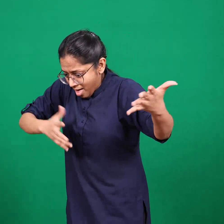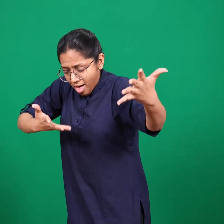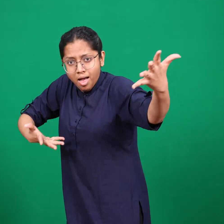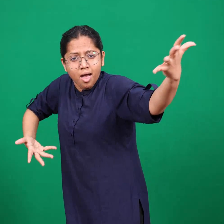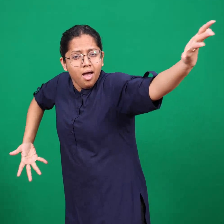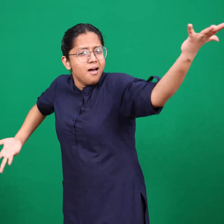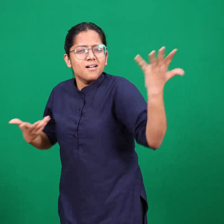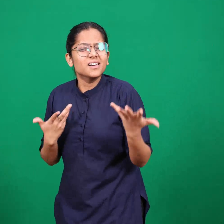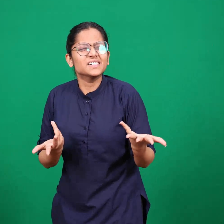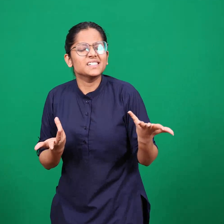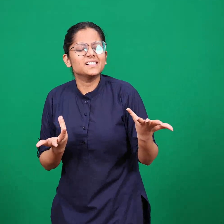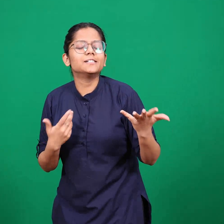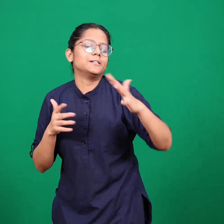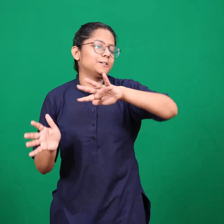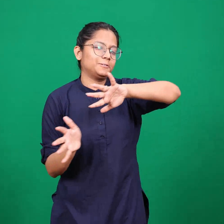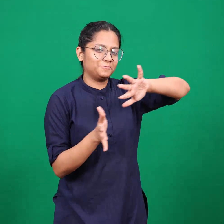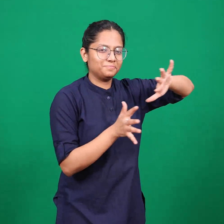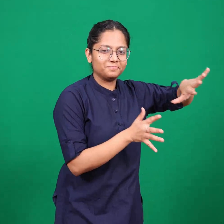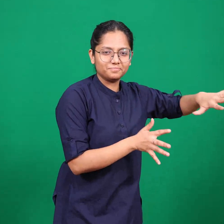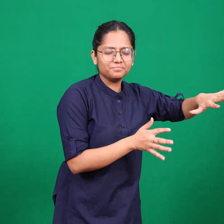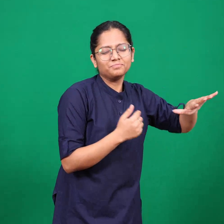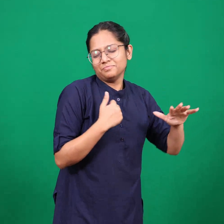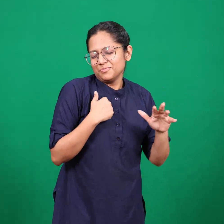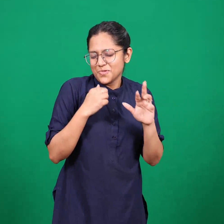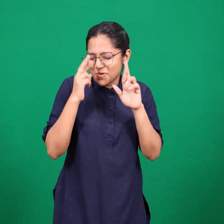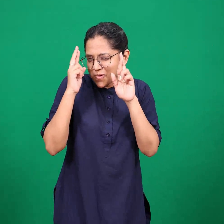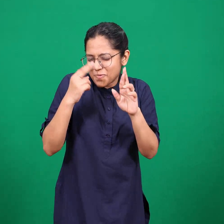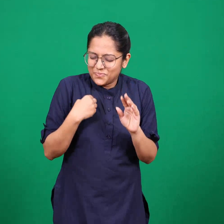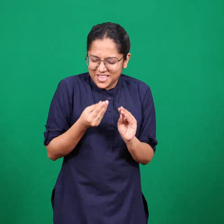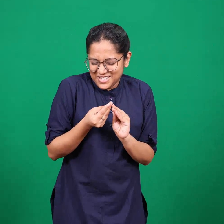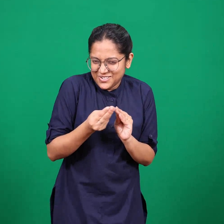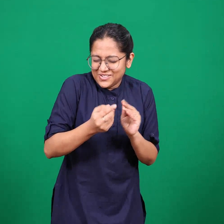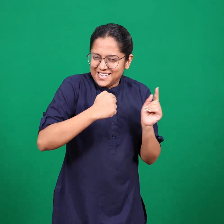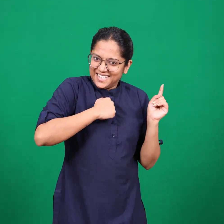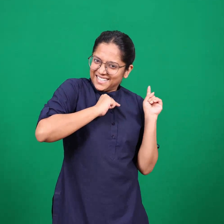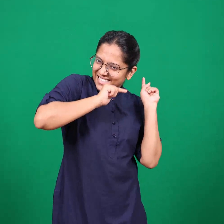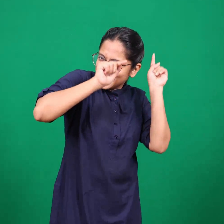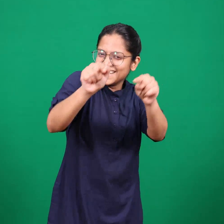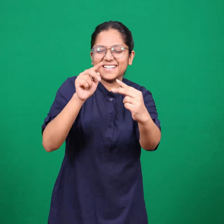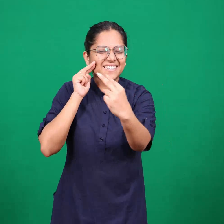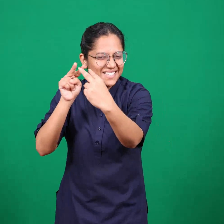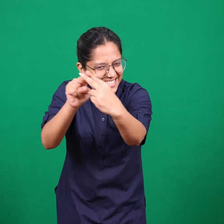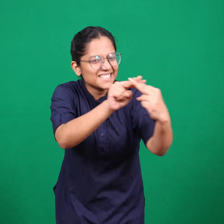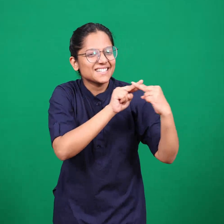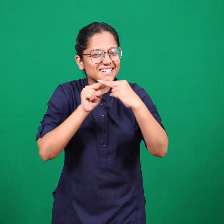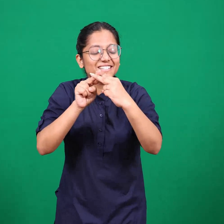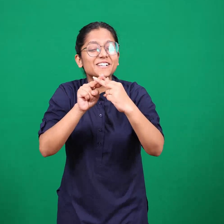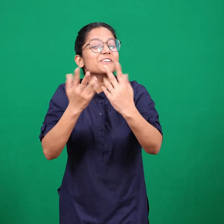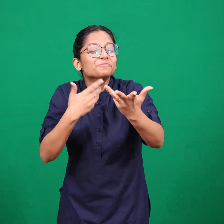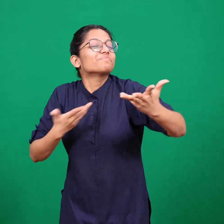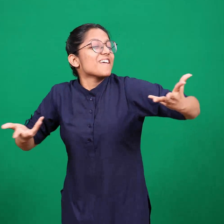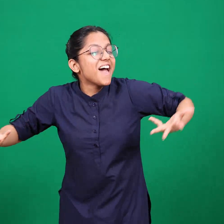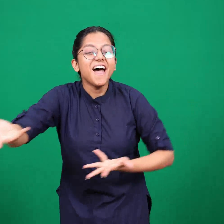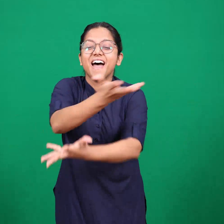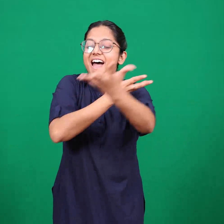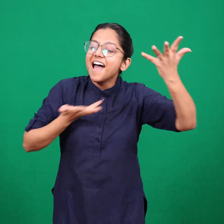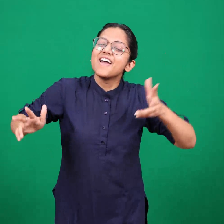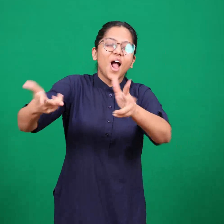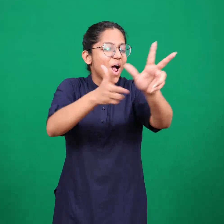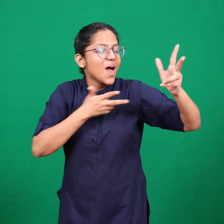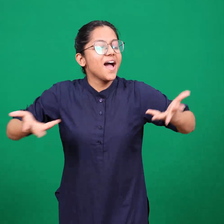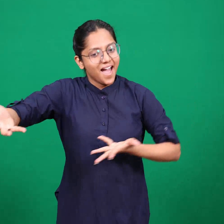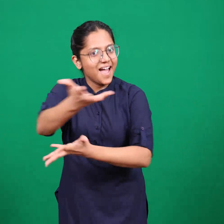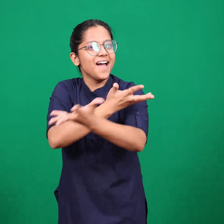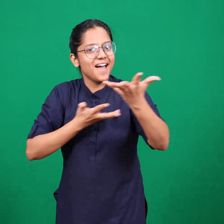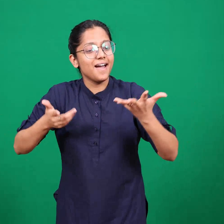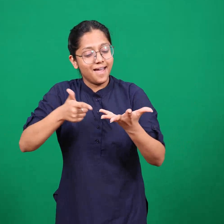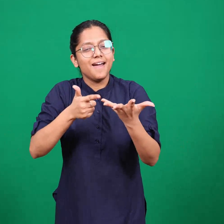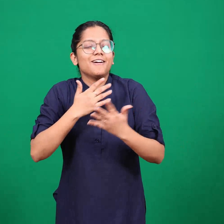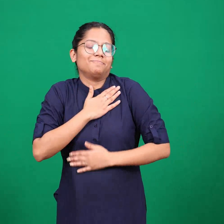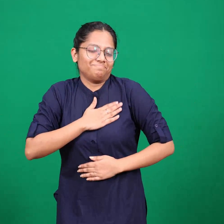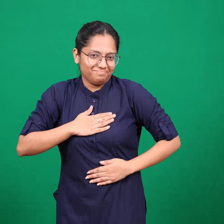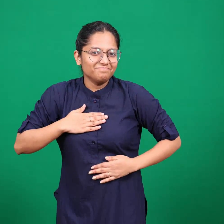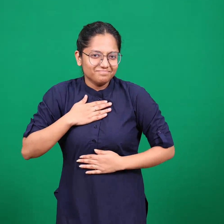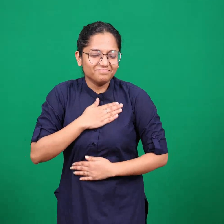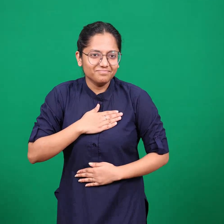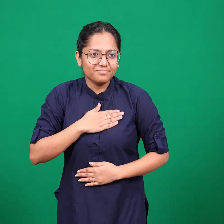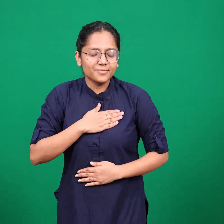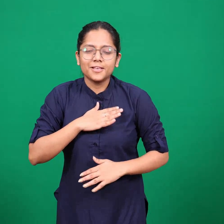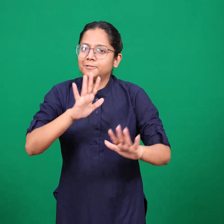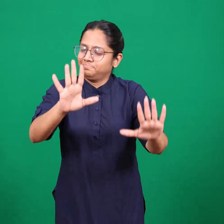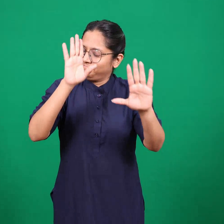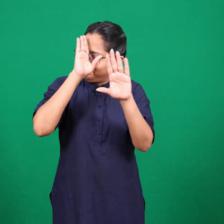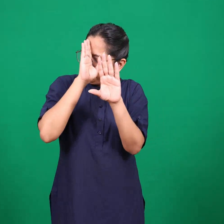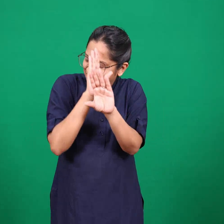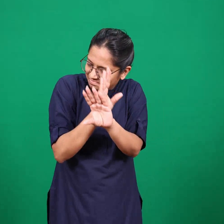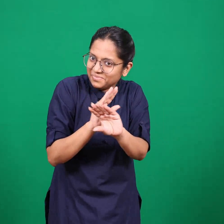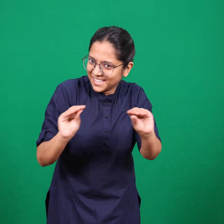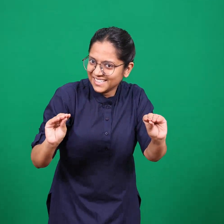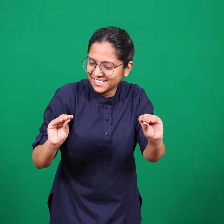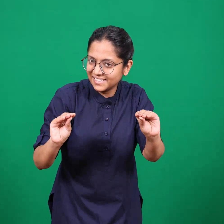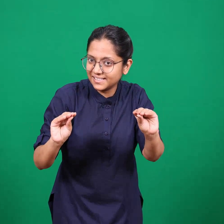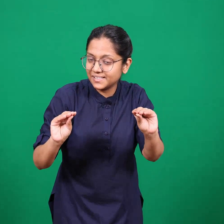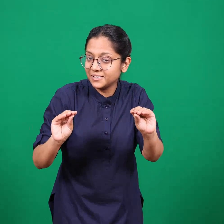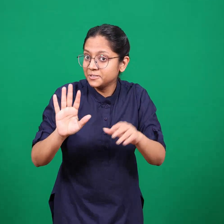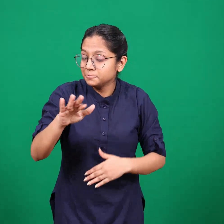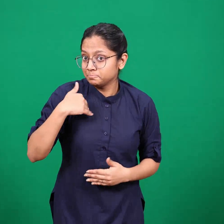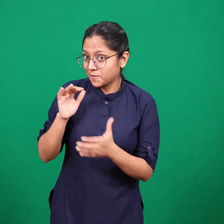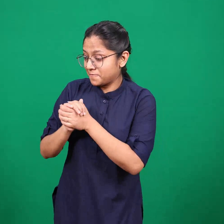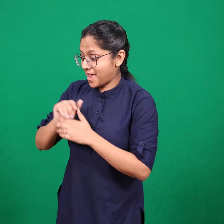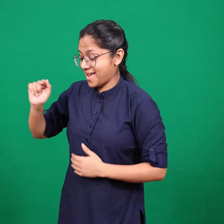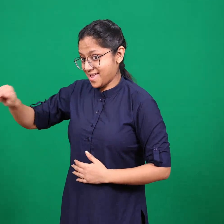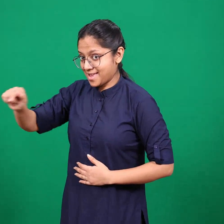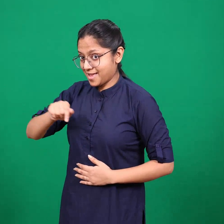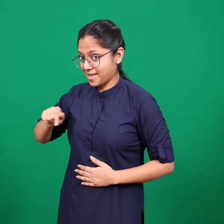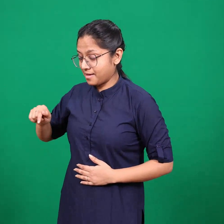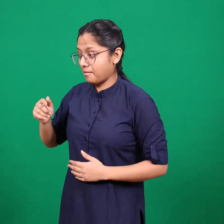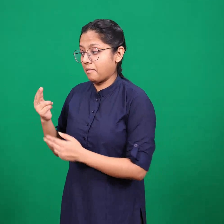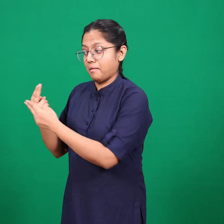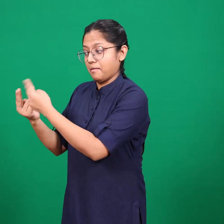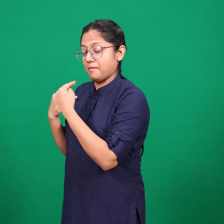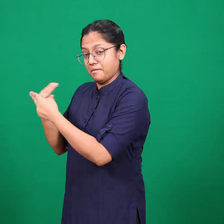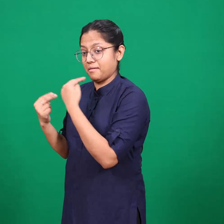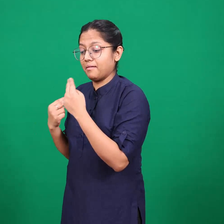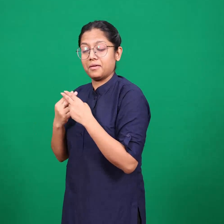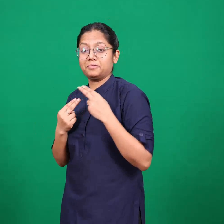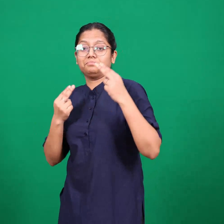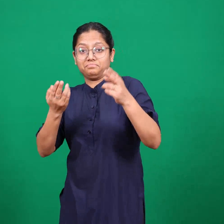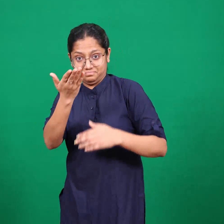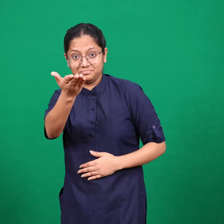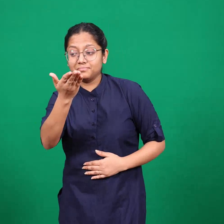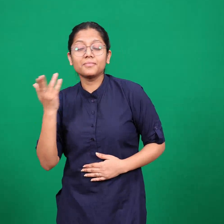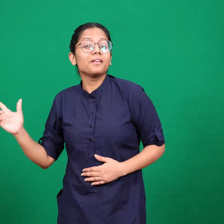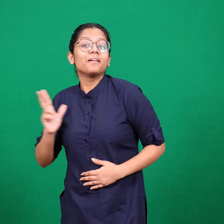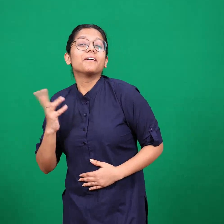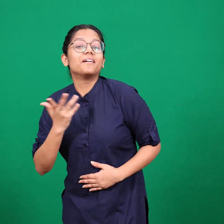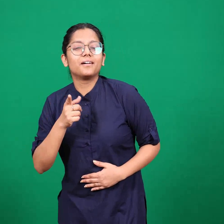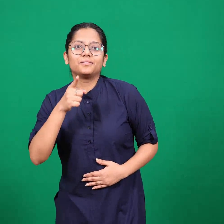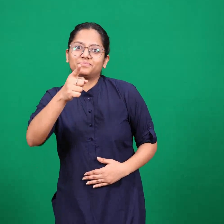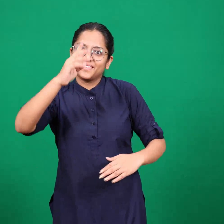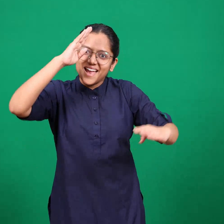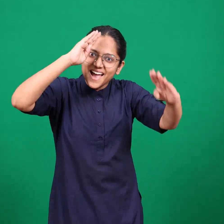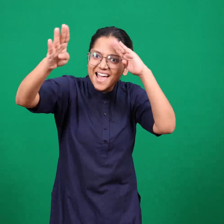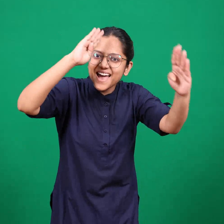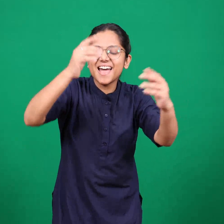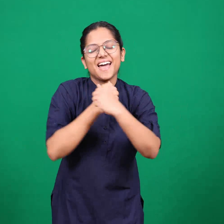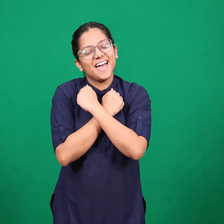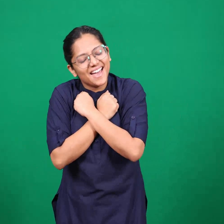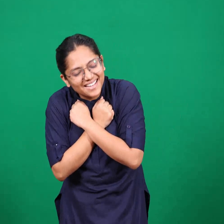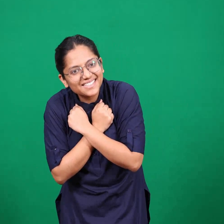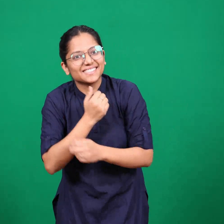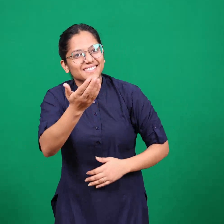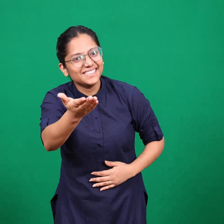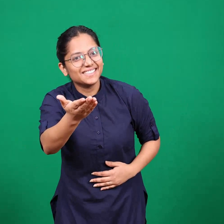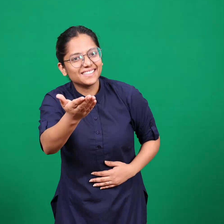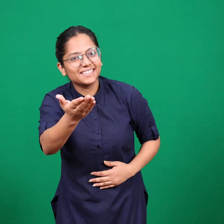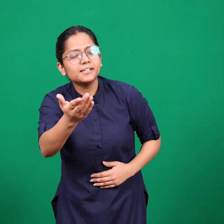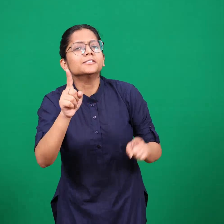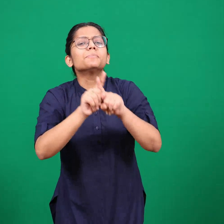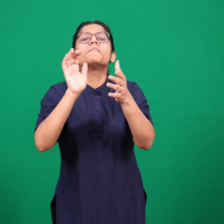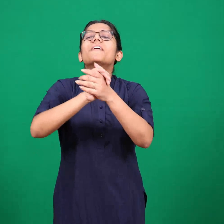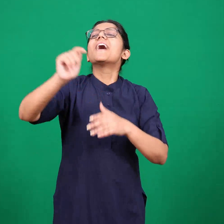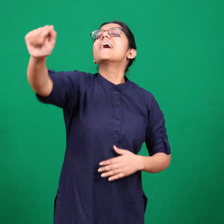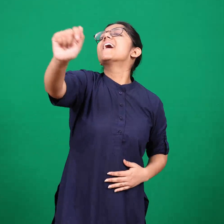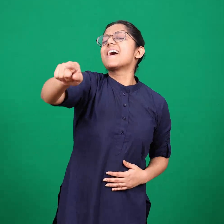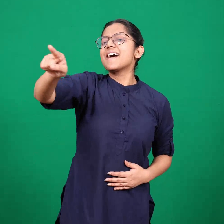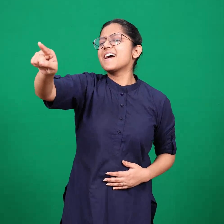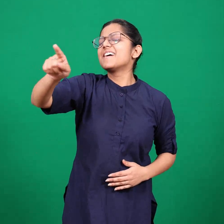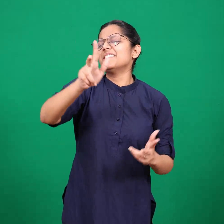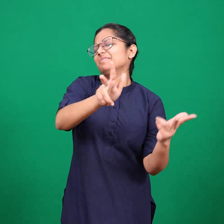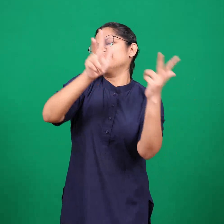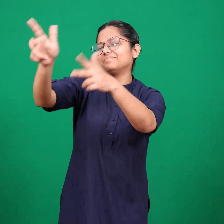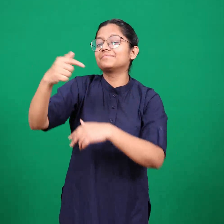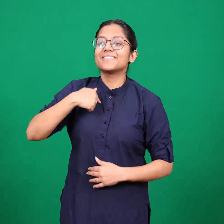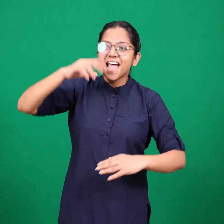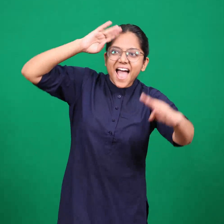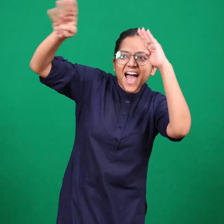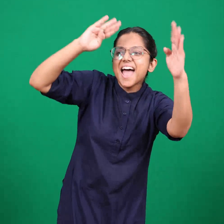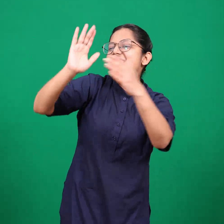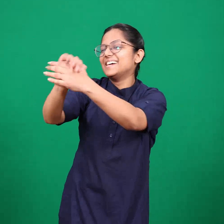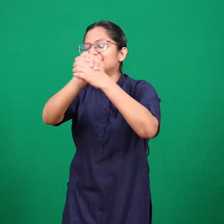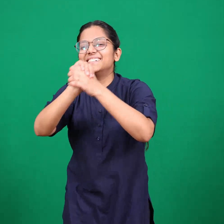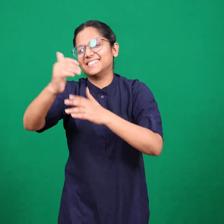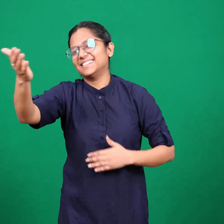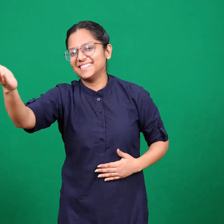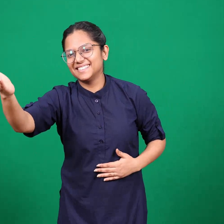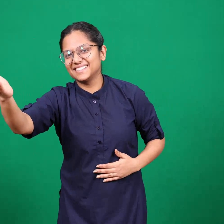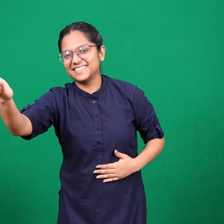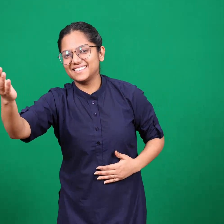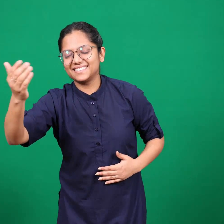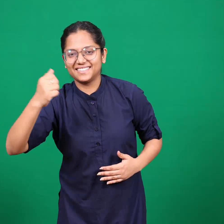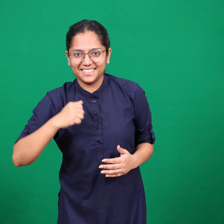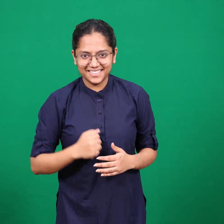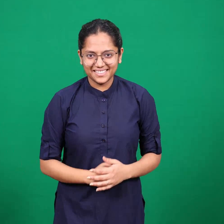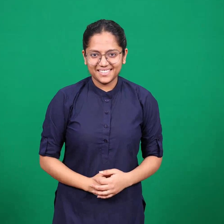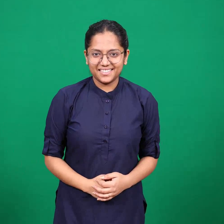Instead, I hope to see you soon and speak with you face to face. Peace to you. The friends here send you greetings.